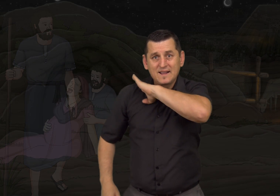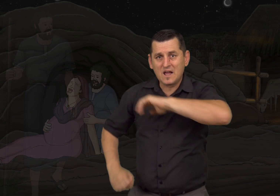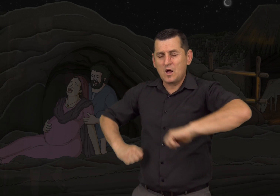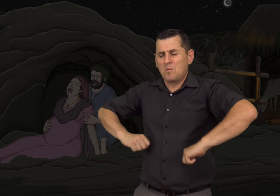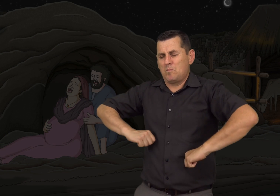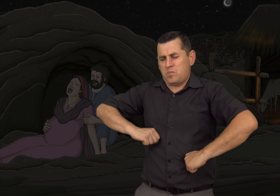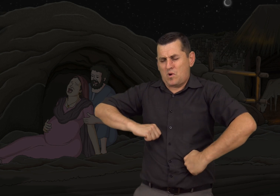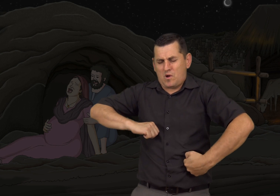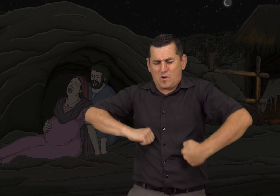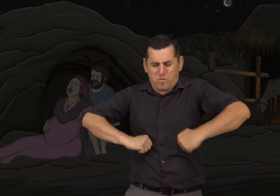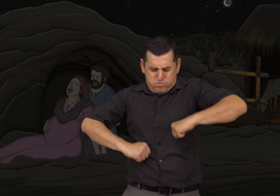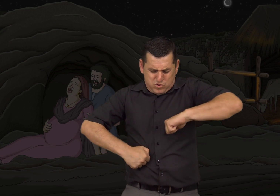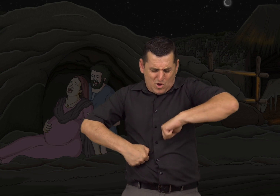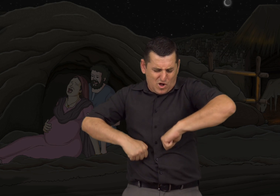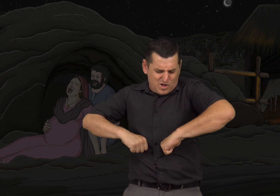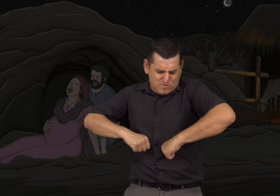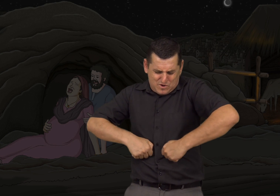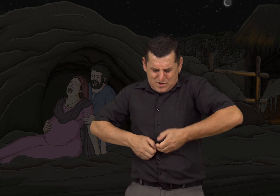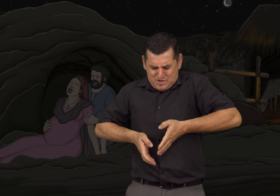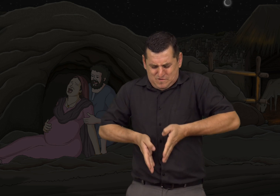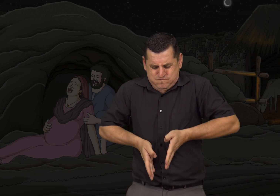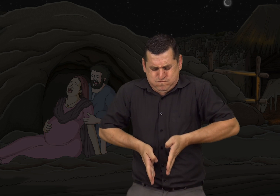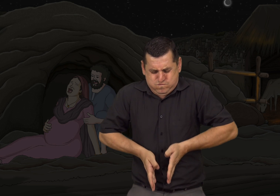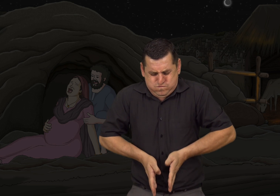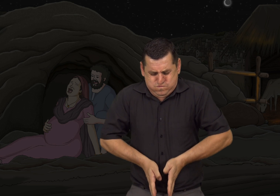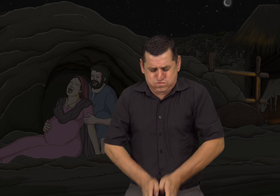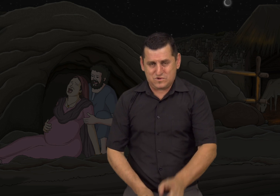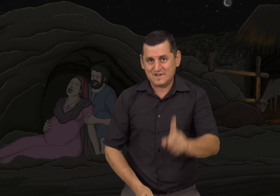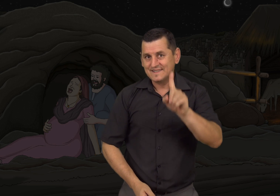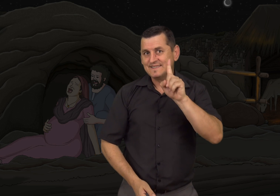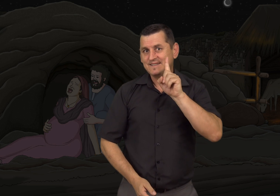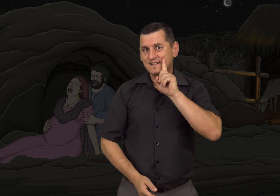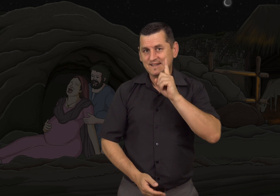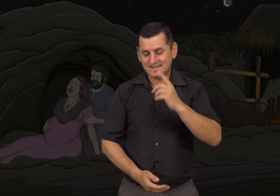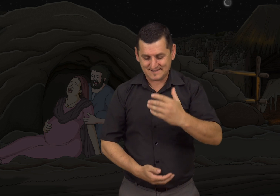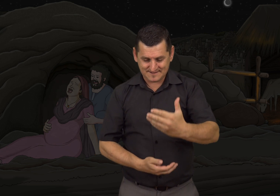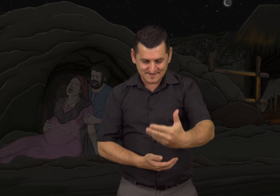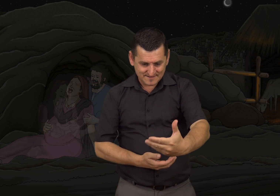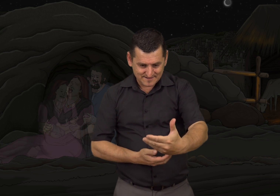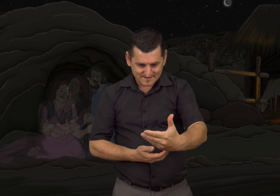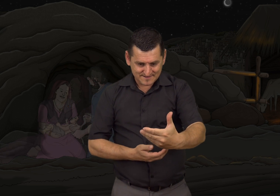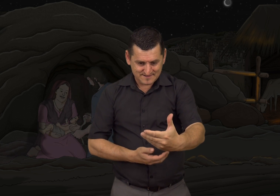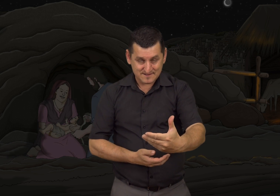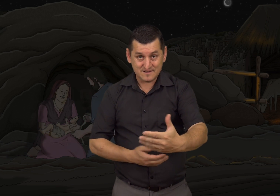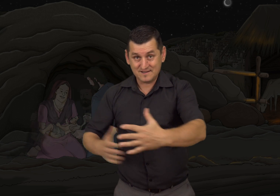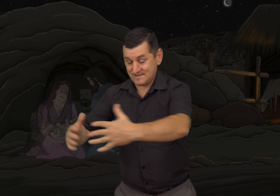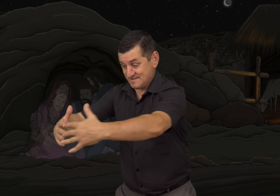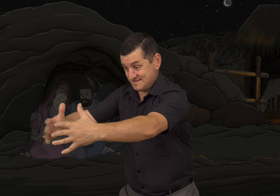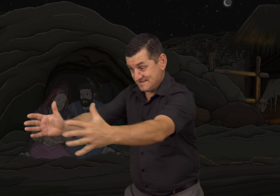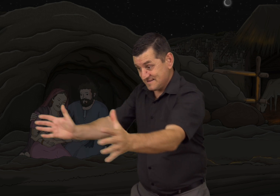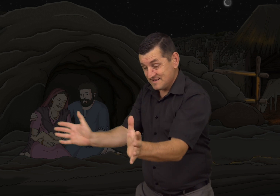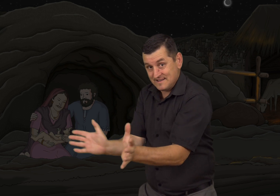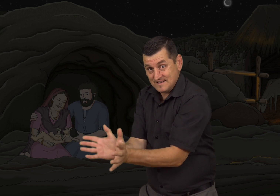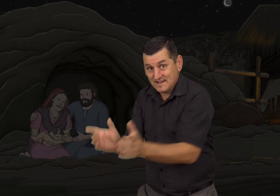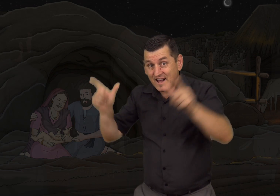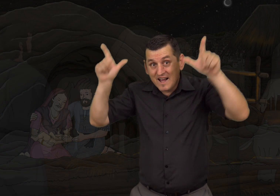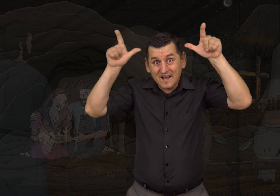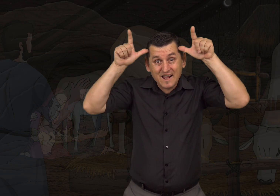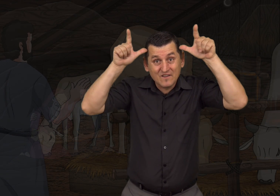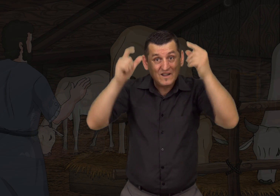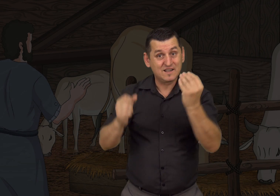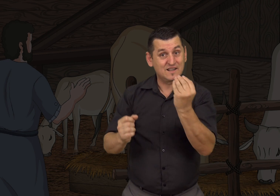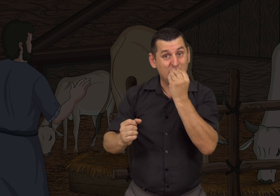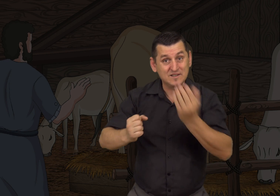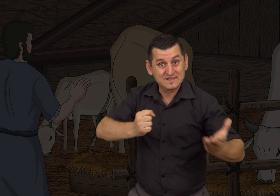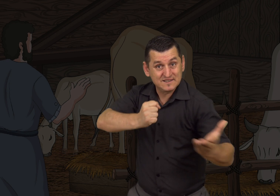And she gave birth to her firstborn, a Son.